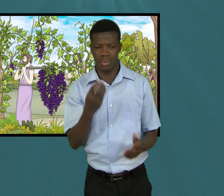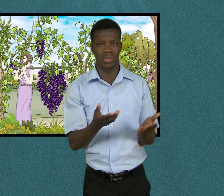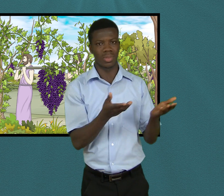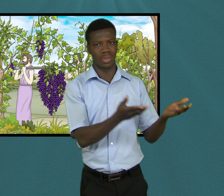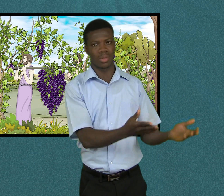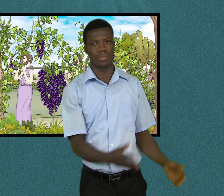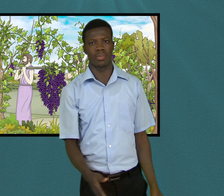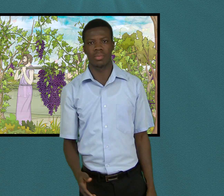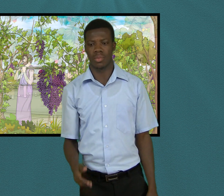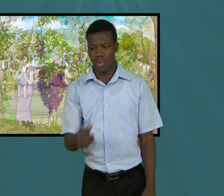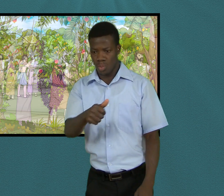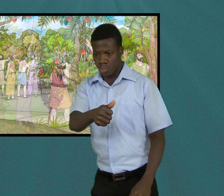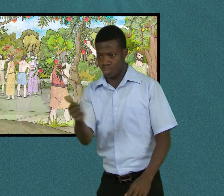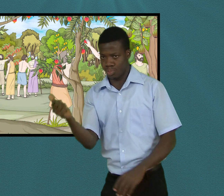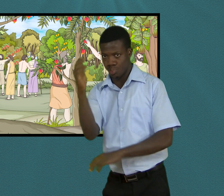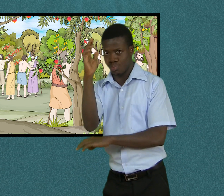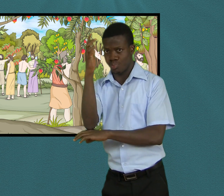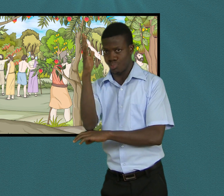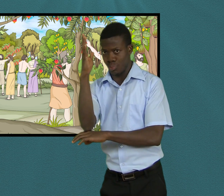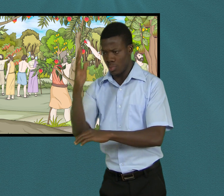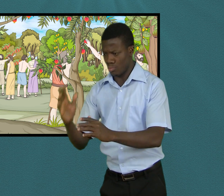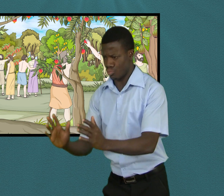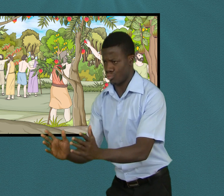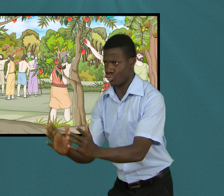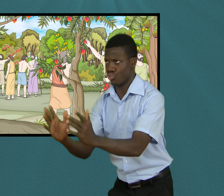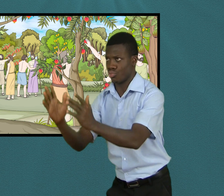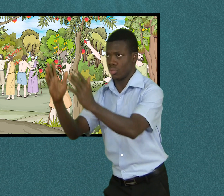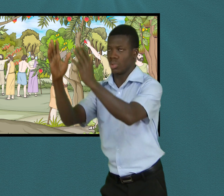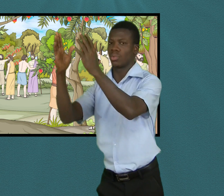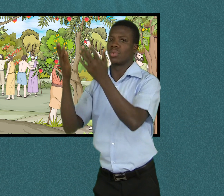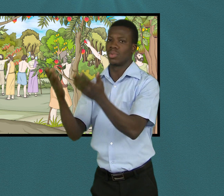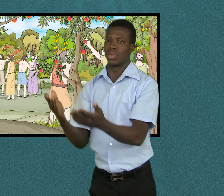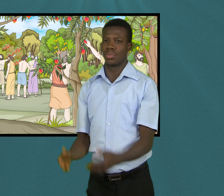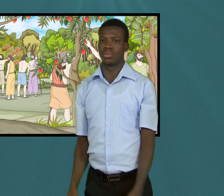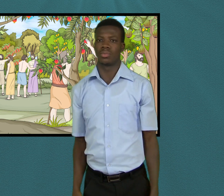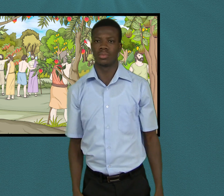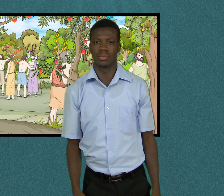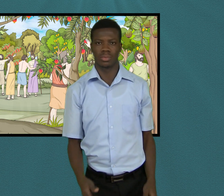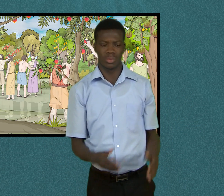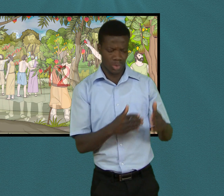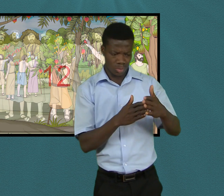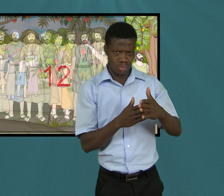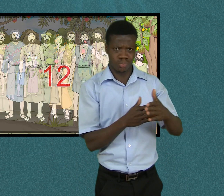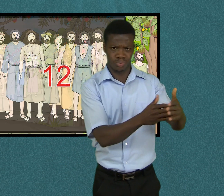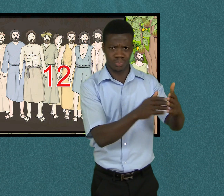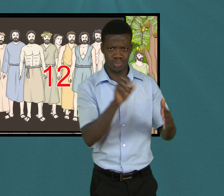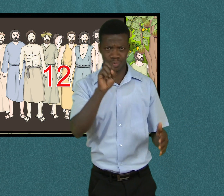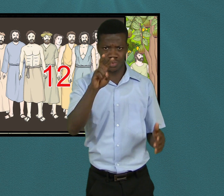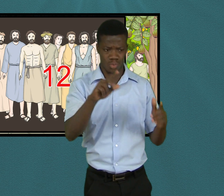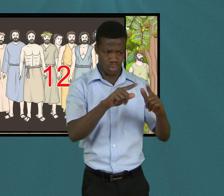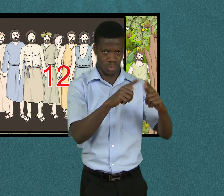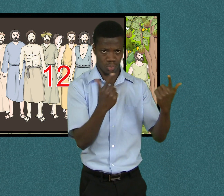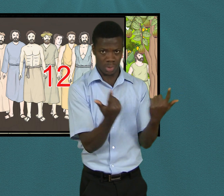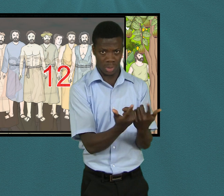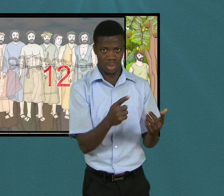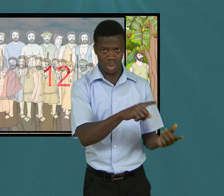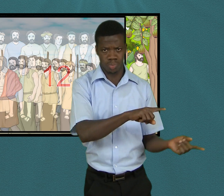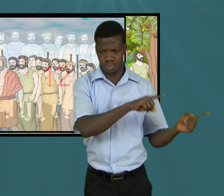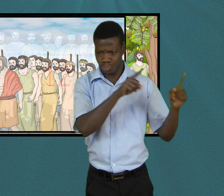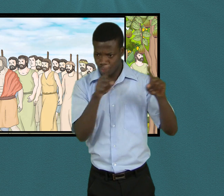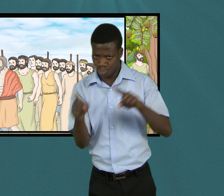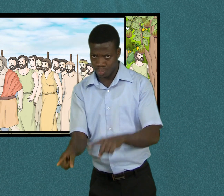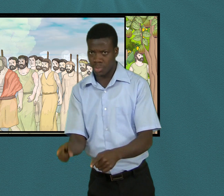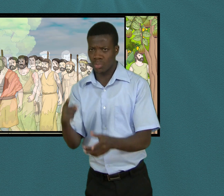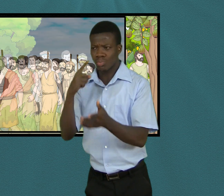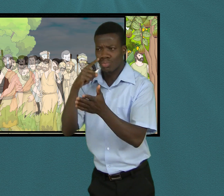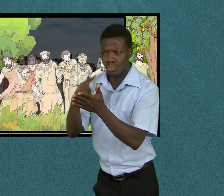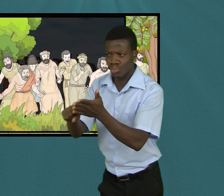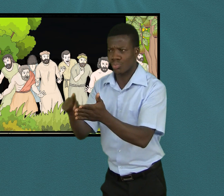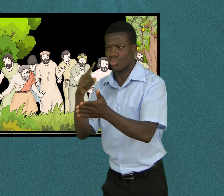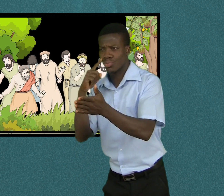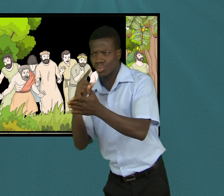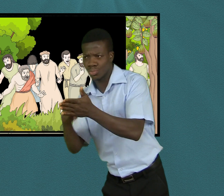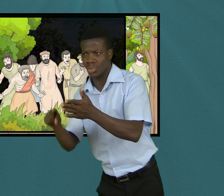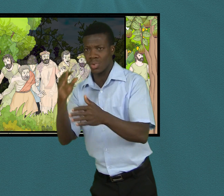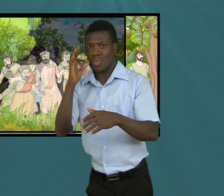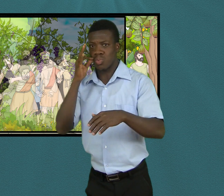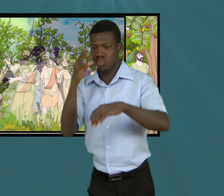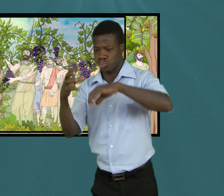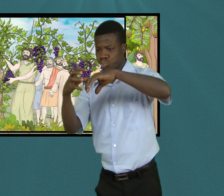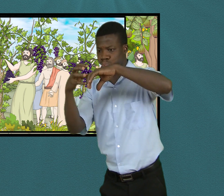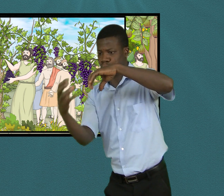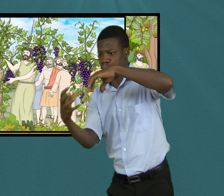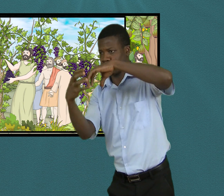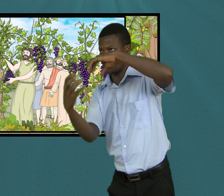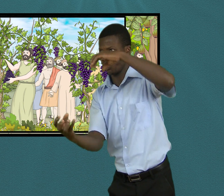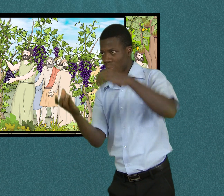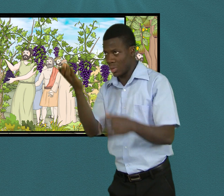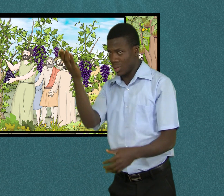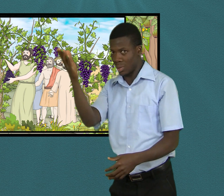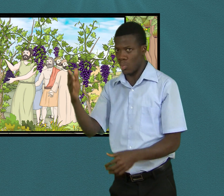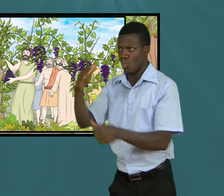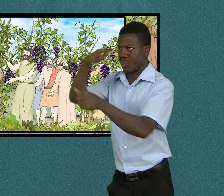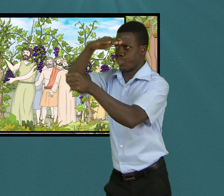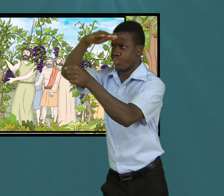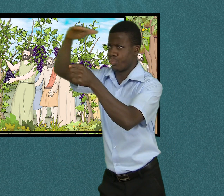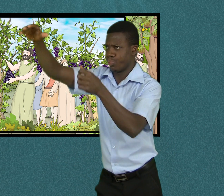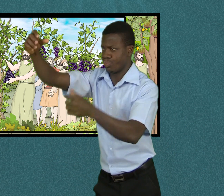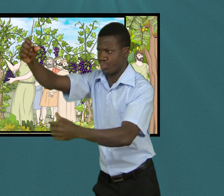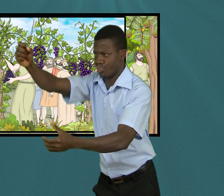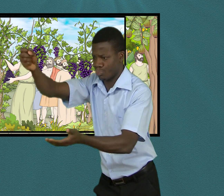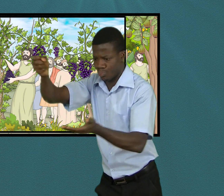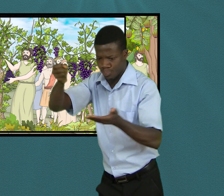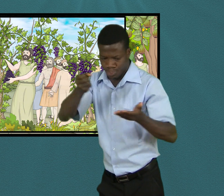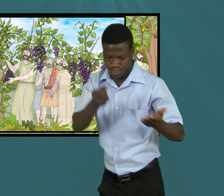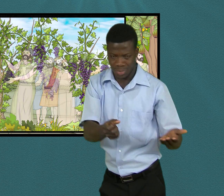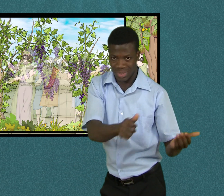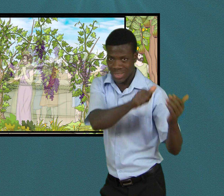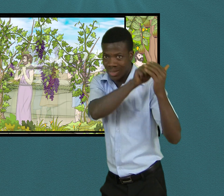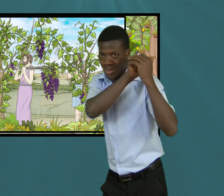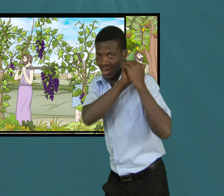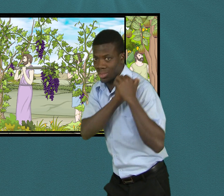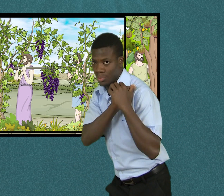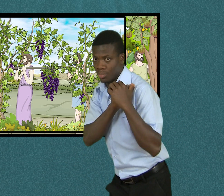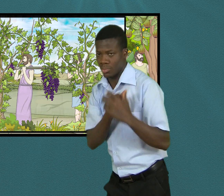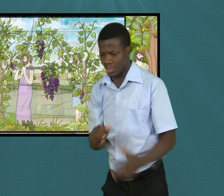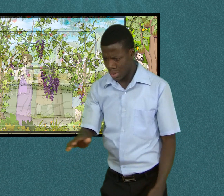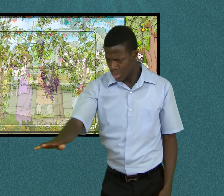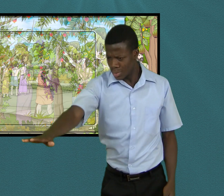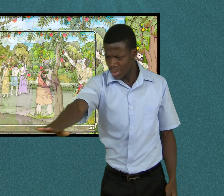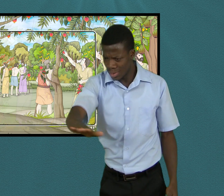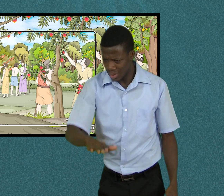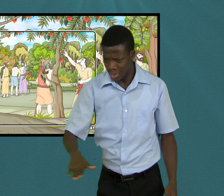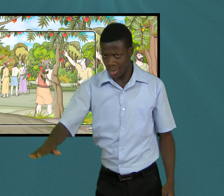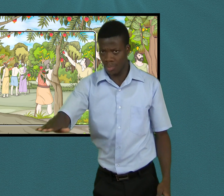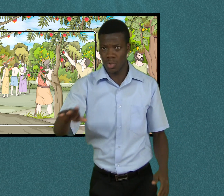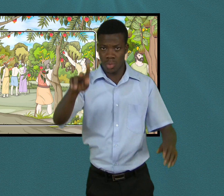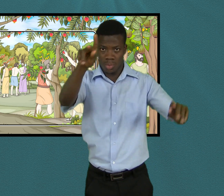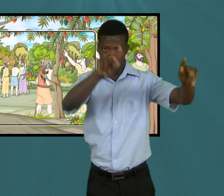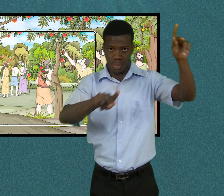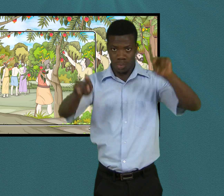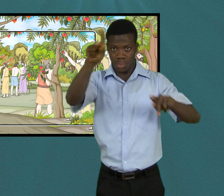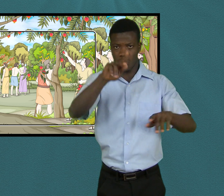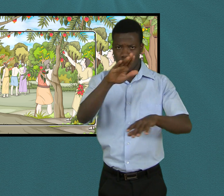They also took some pomegranates and figs.